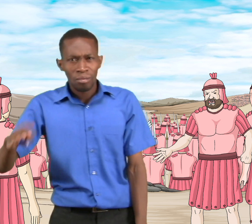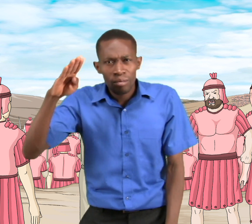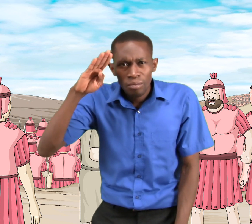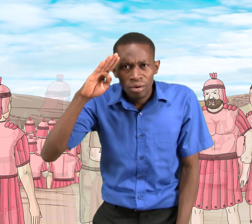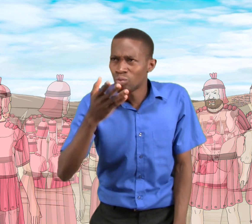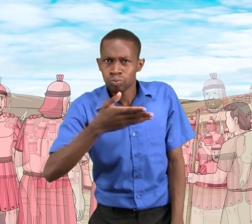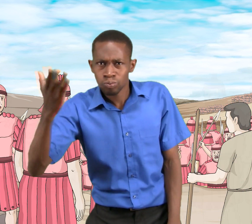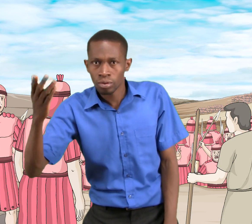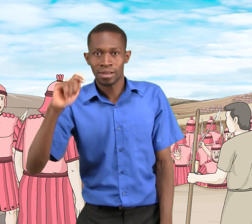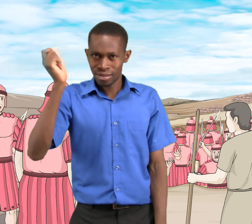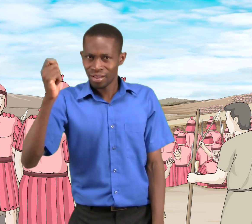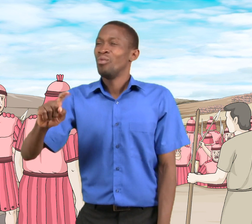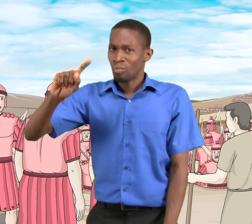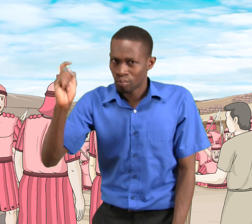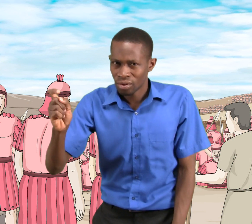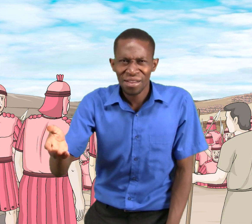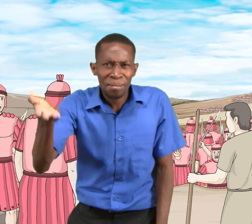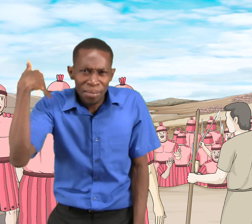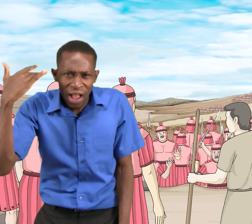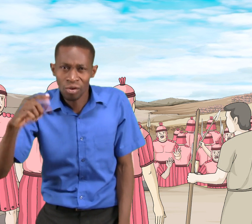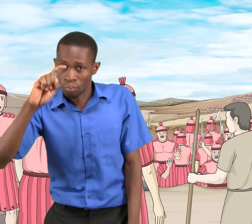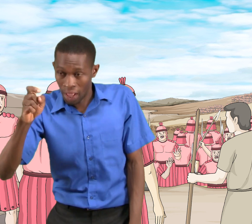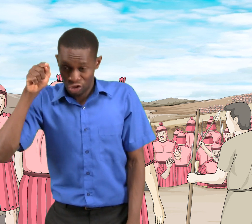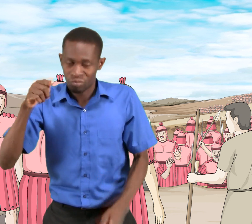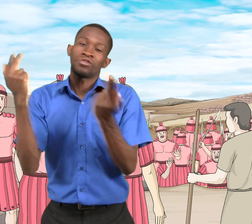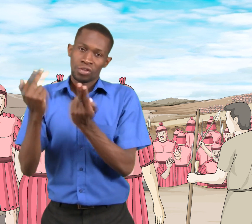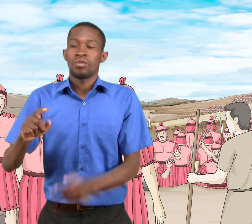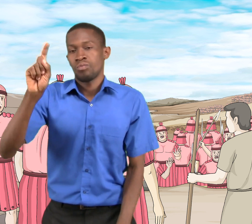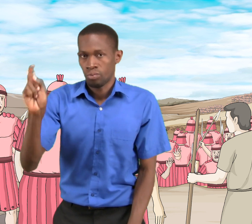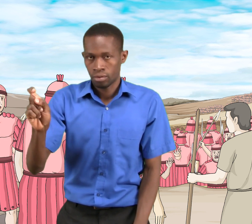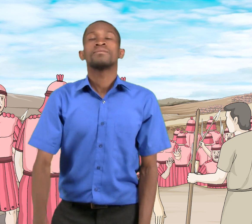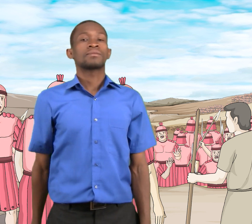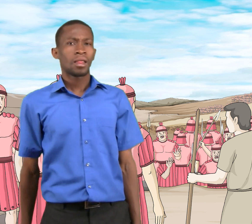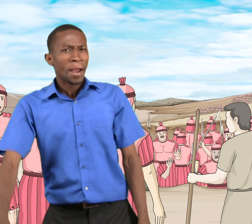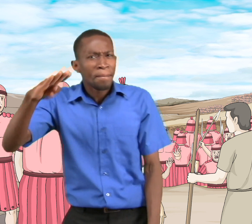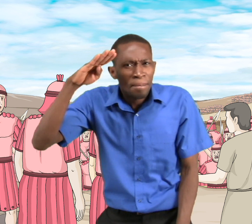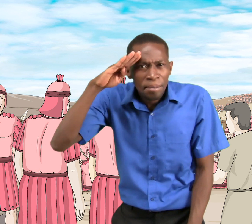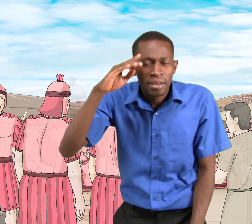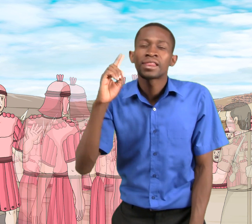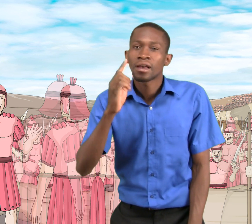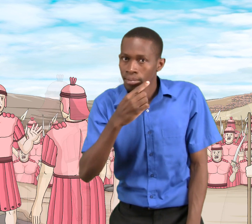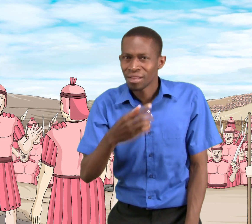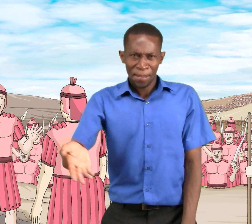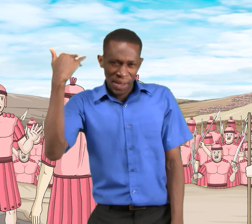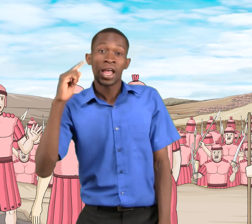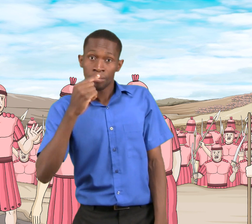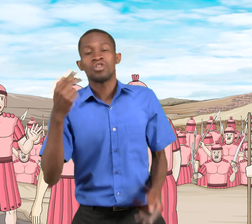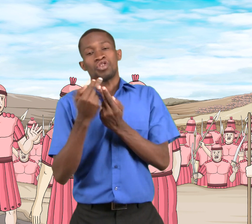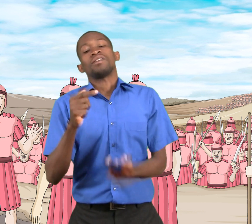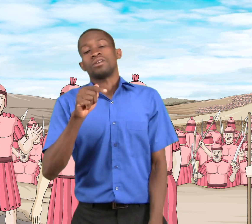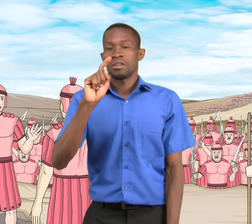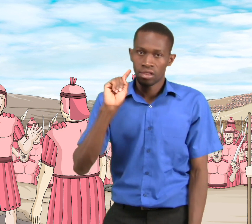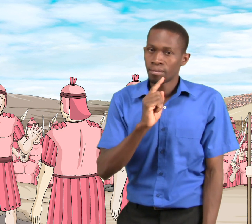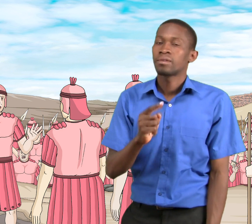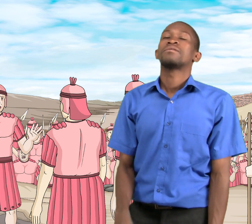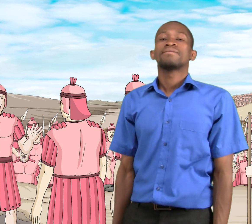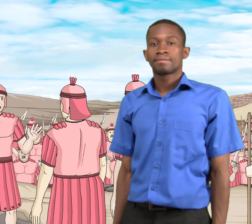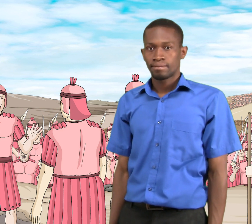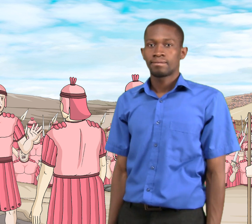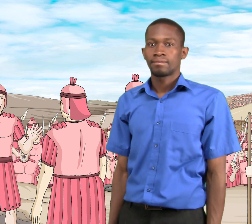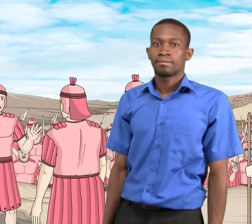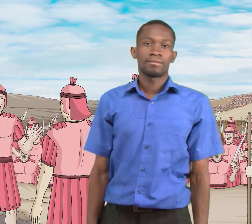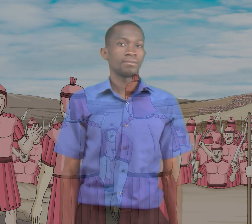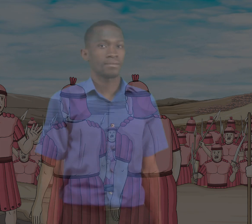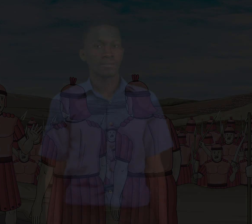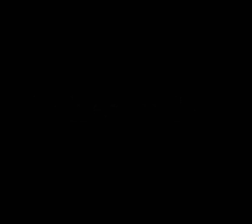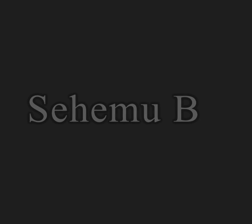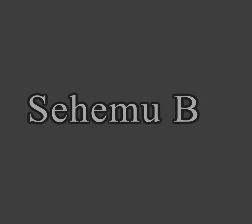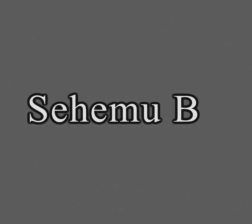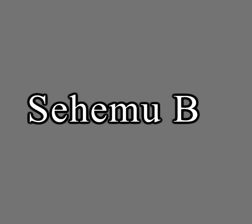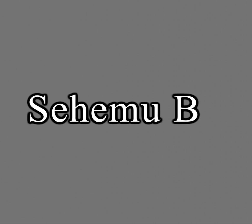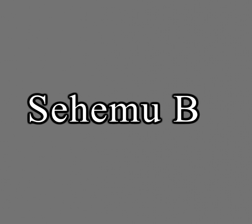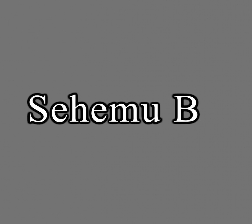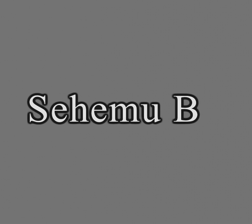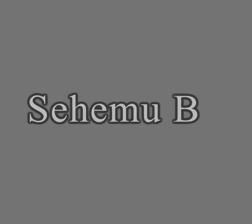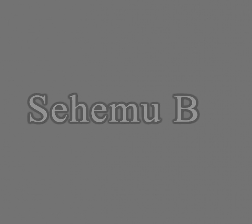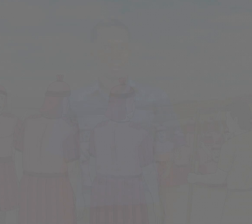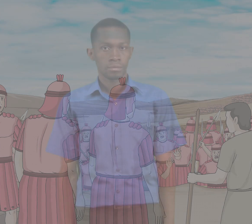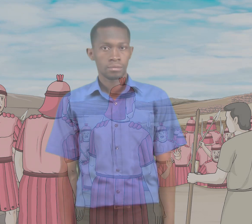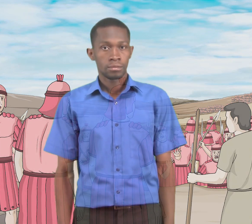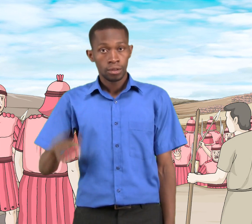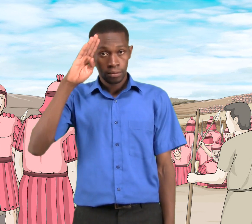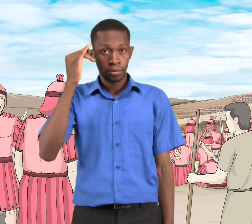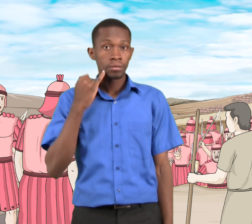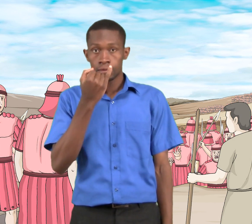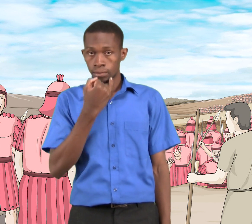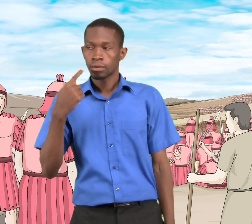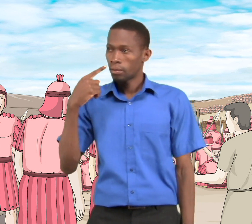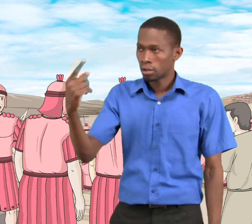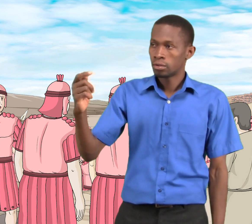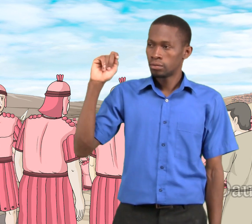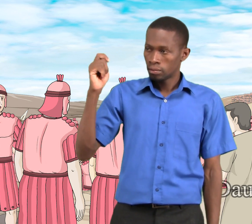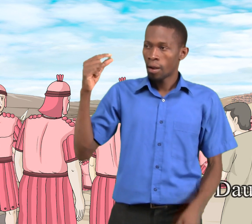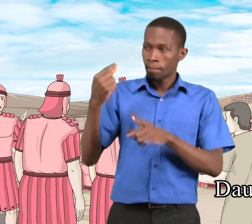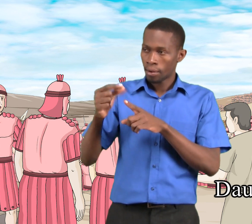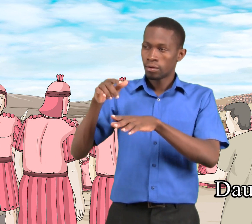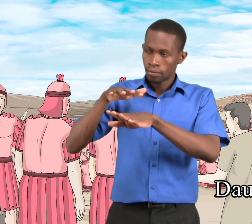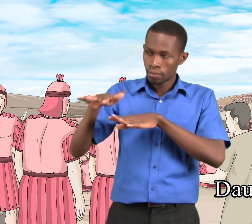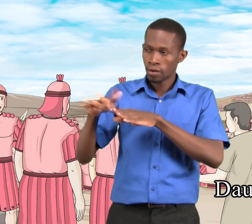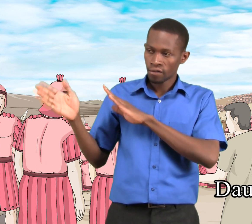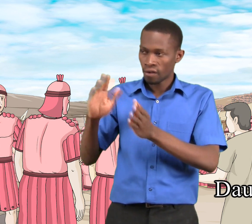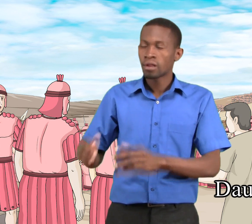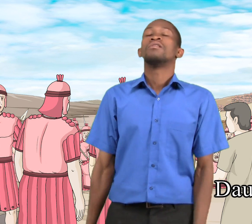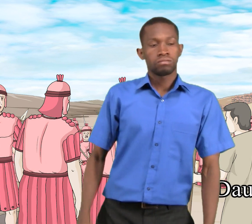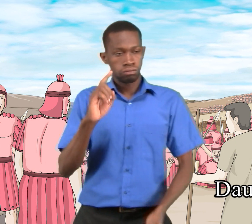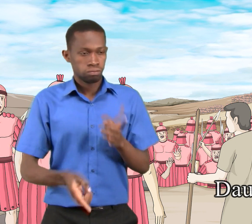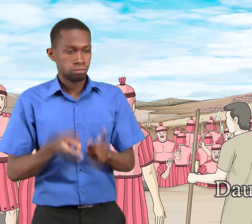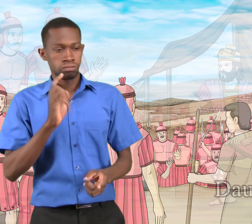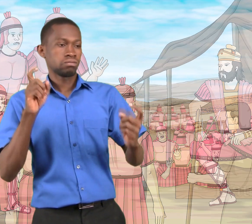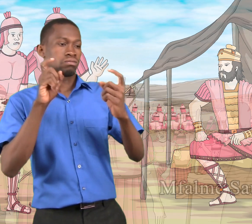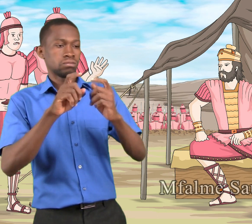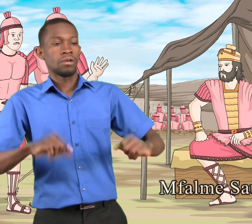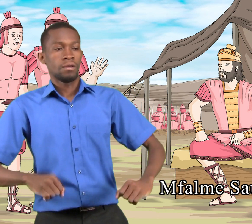Then he turned from him toward another and asked about the offer, and those people answered him just as the first ones had answered.